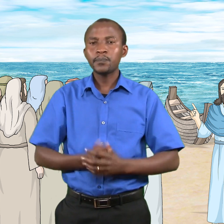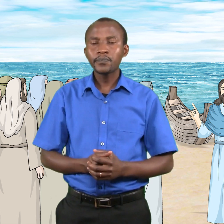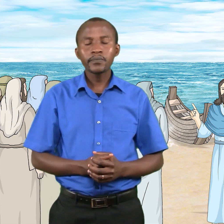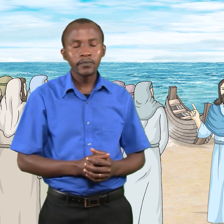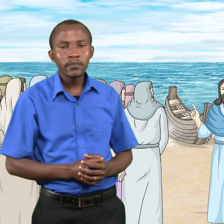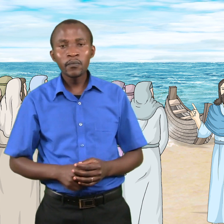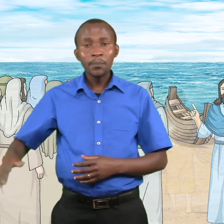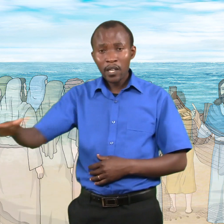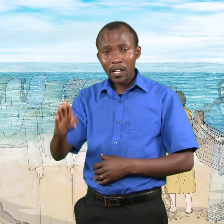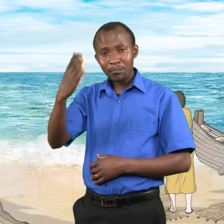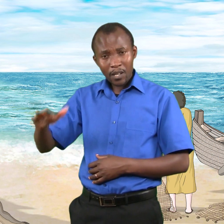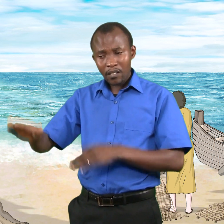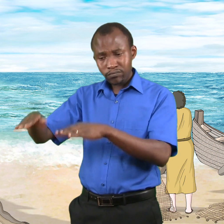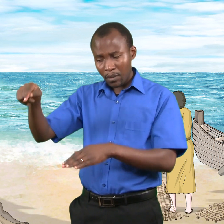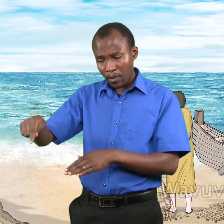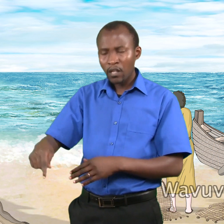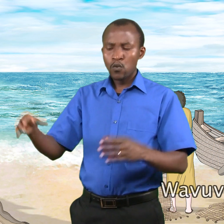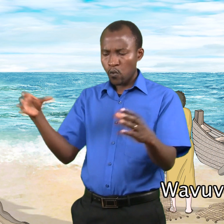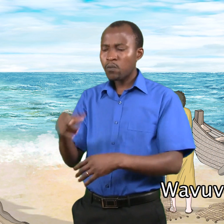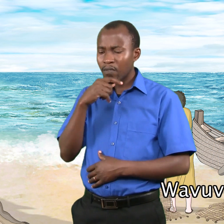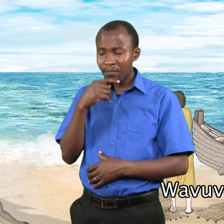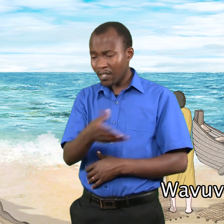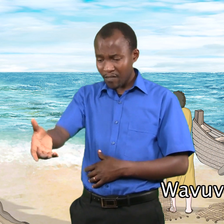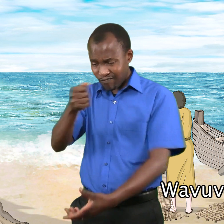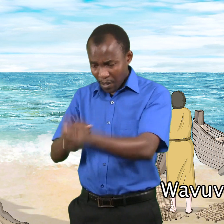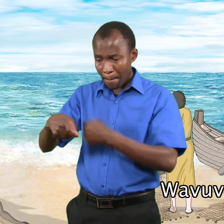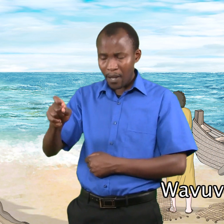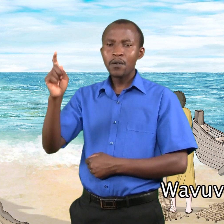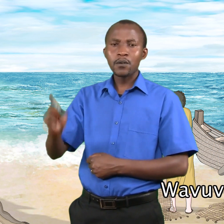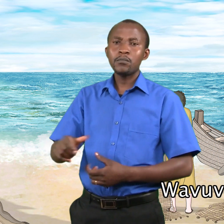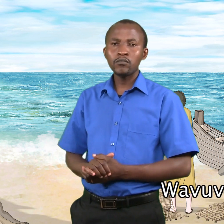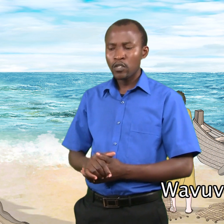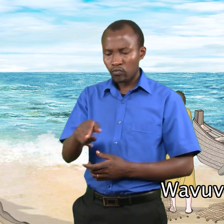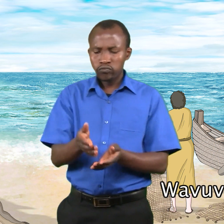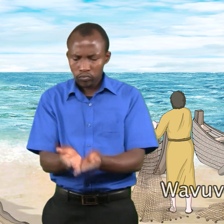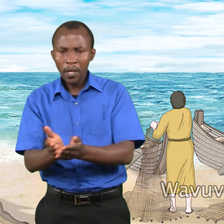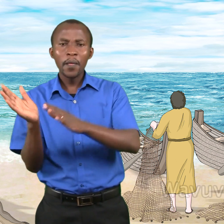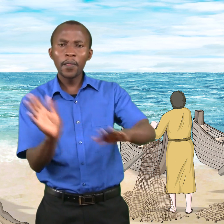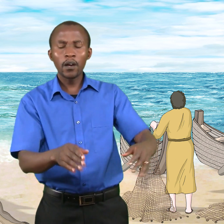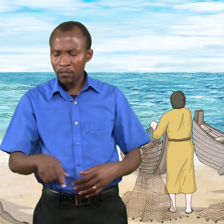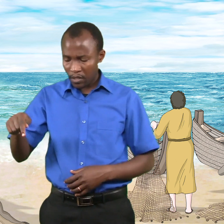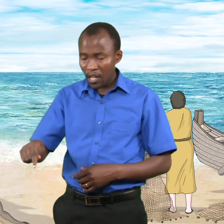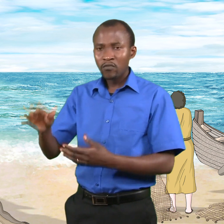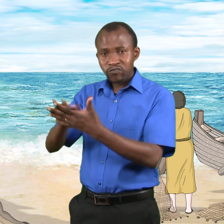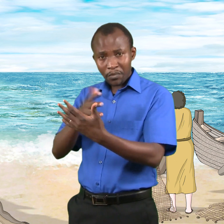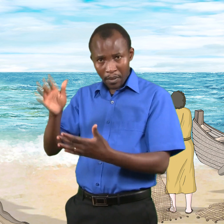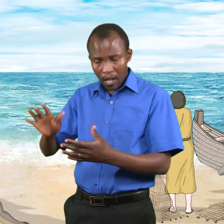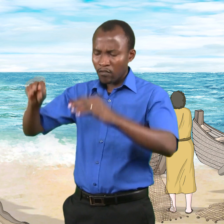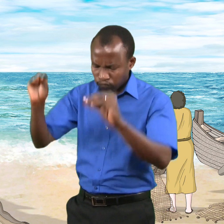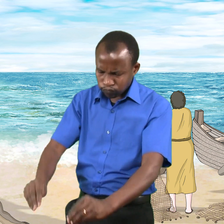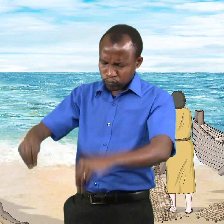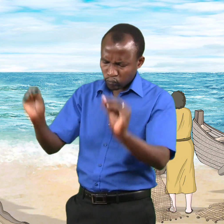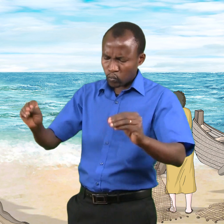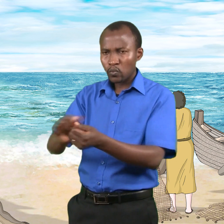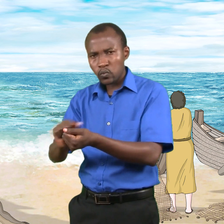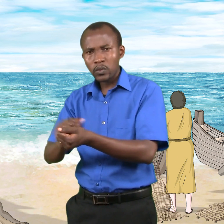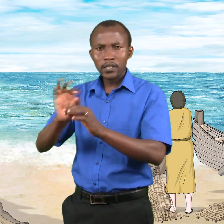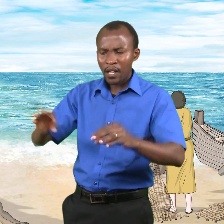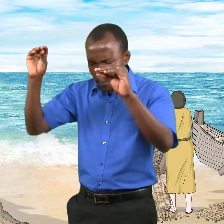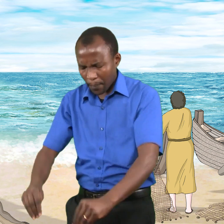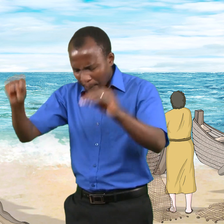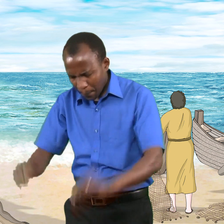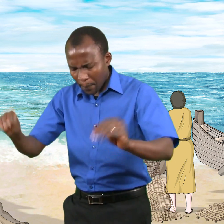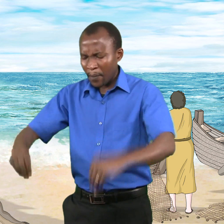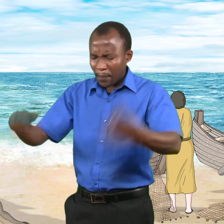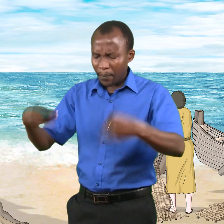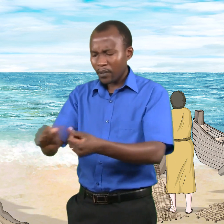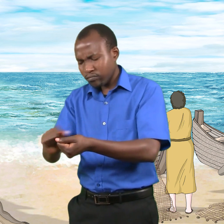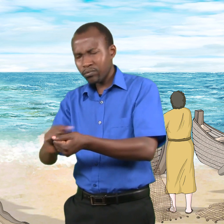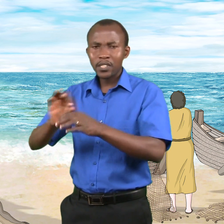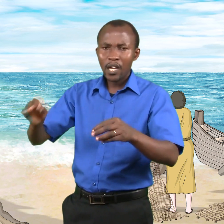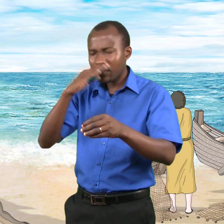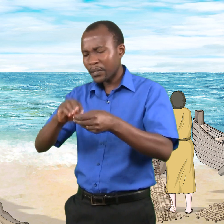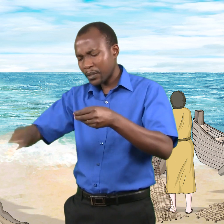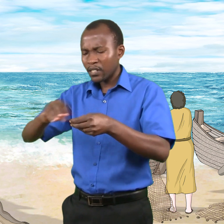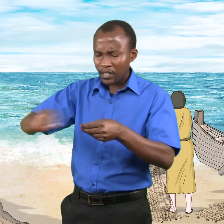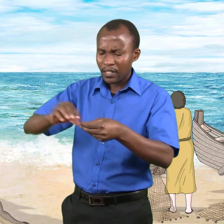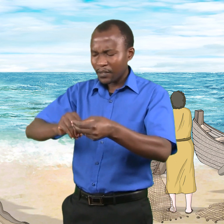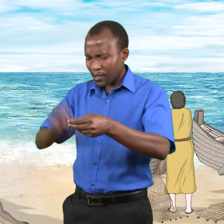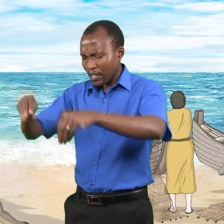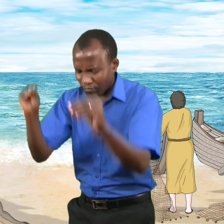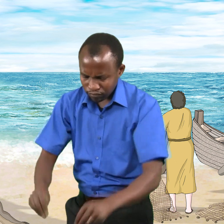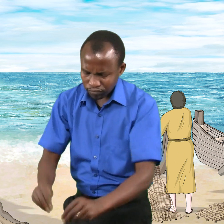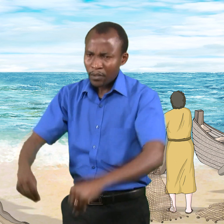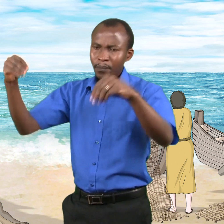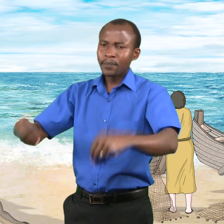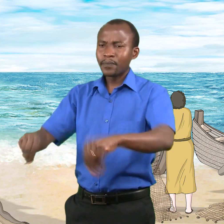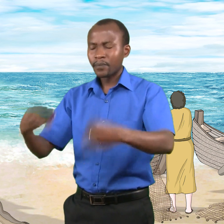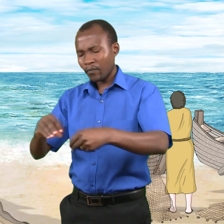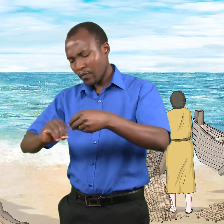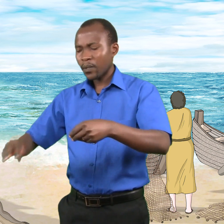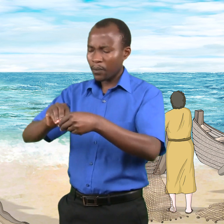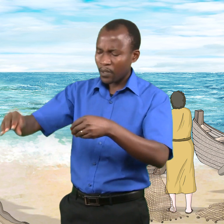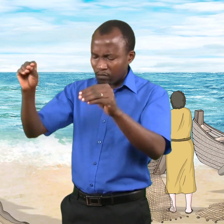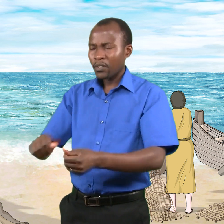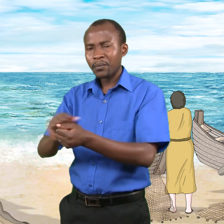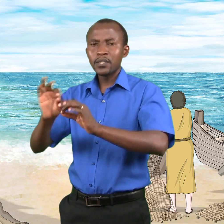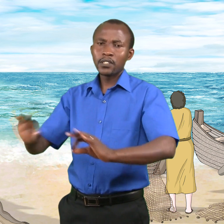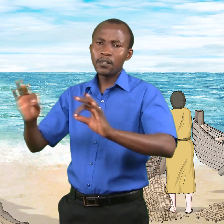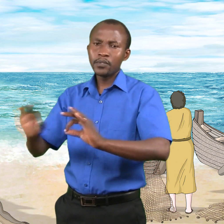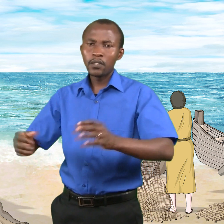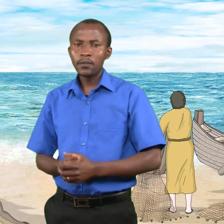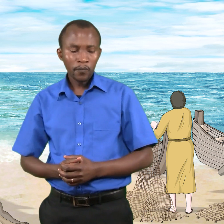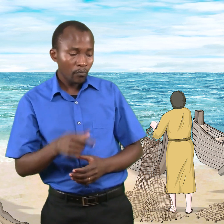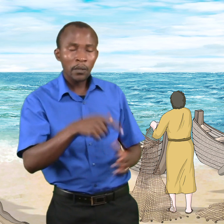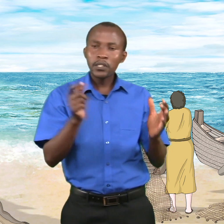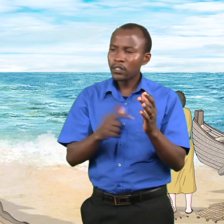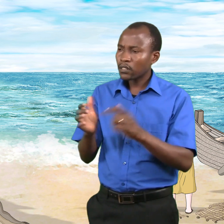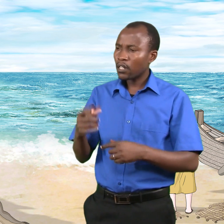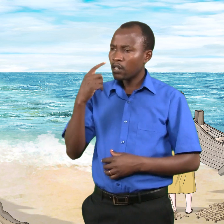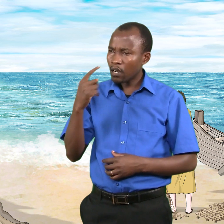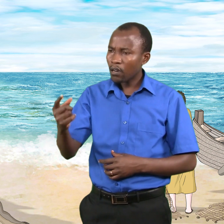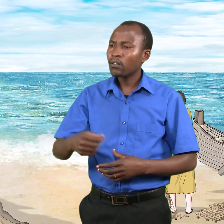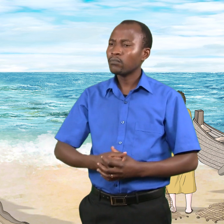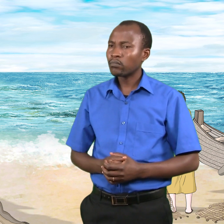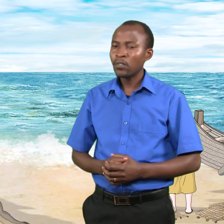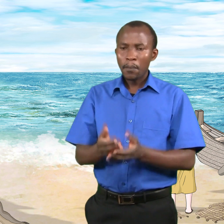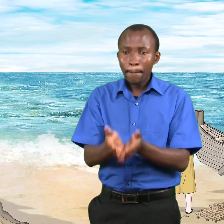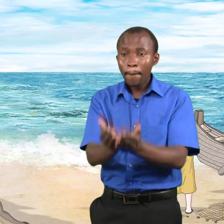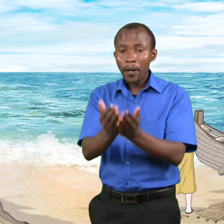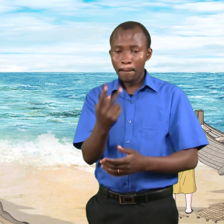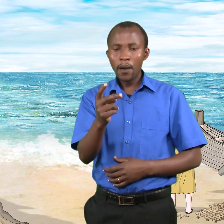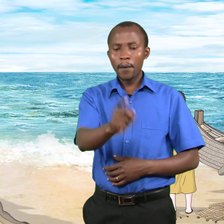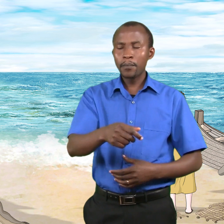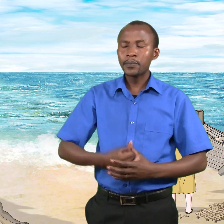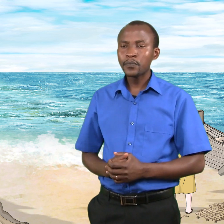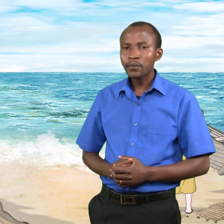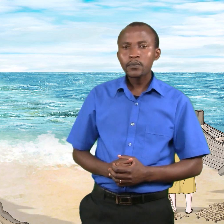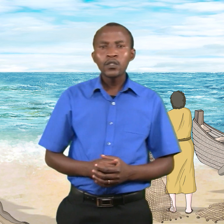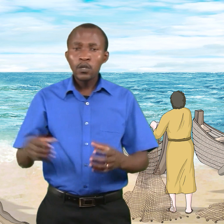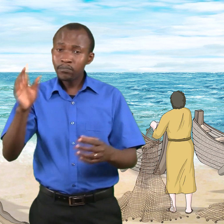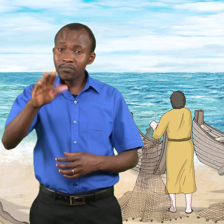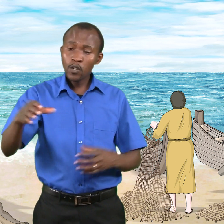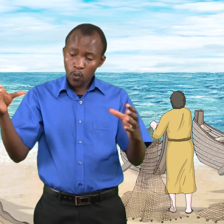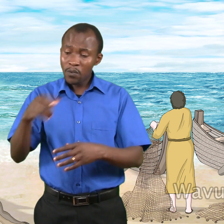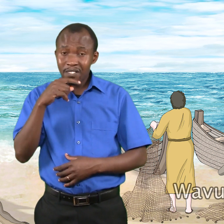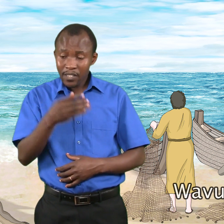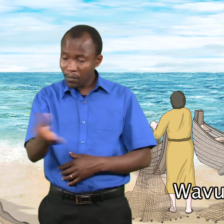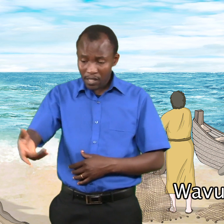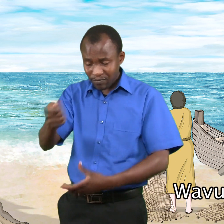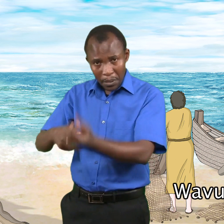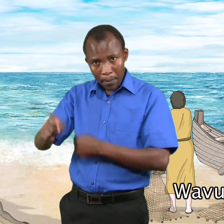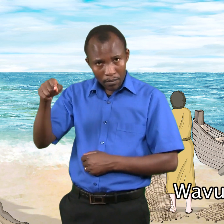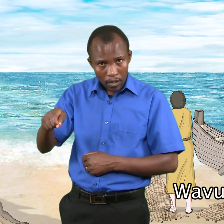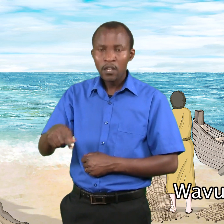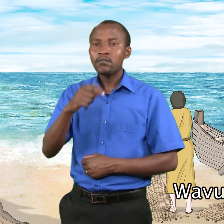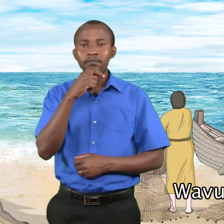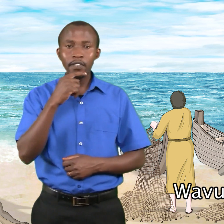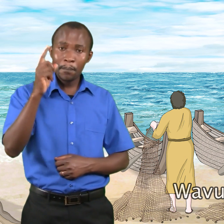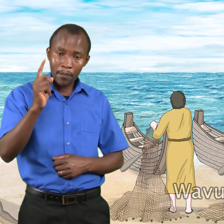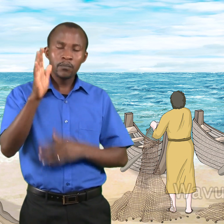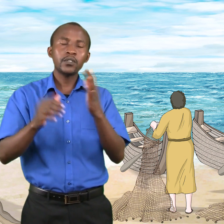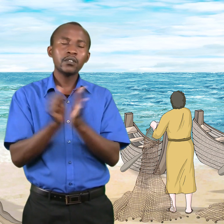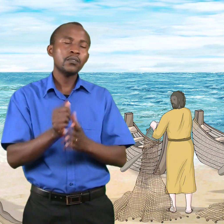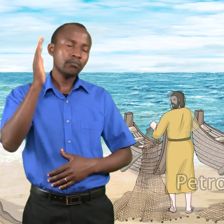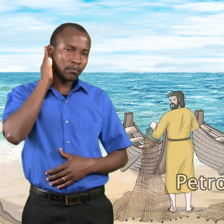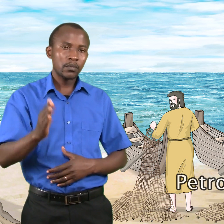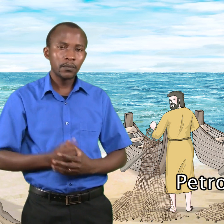The fishermen had left them and were washing their nets.